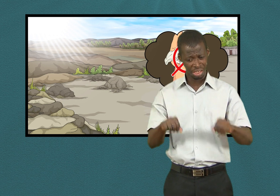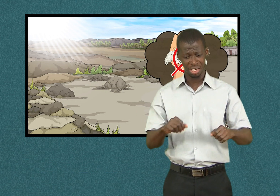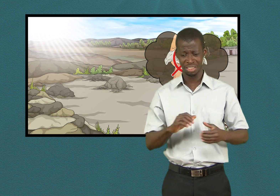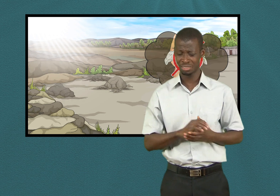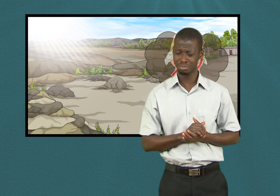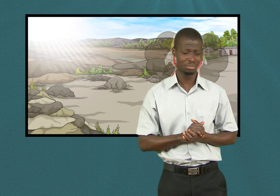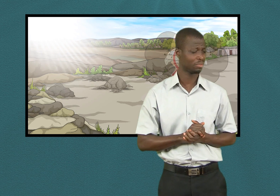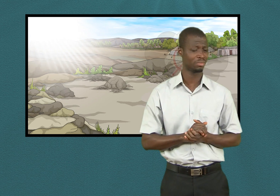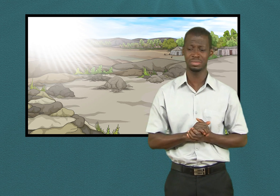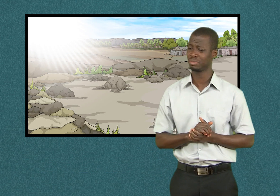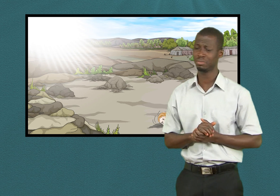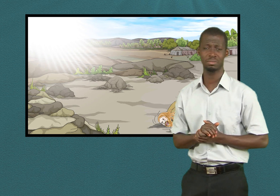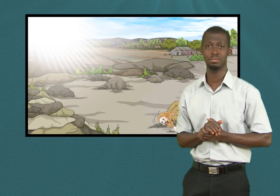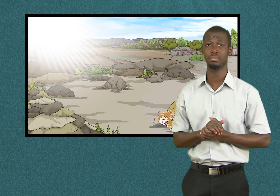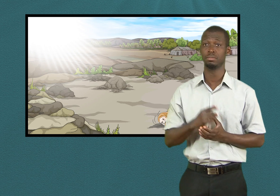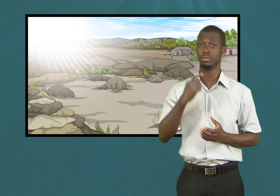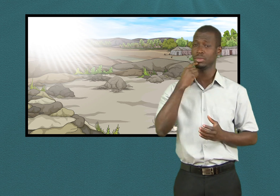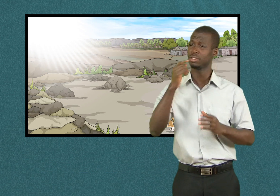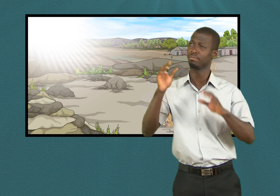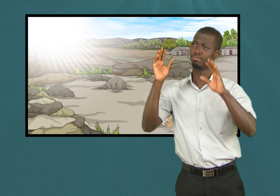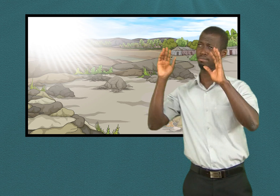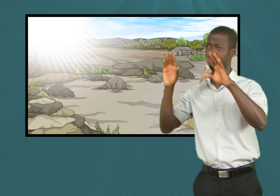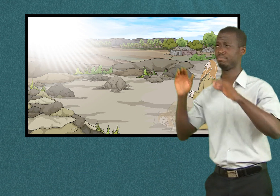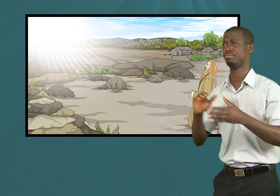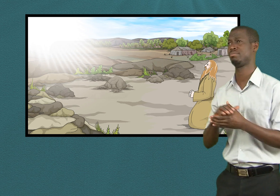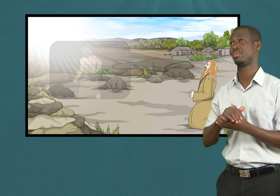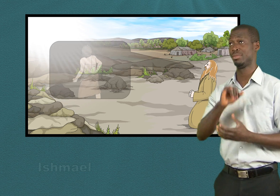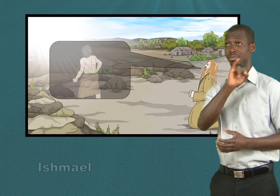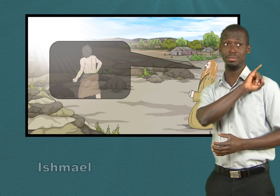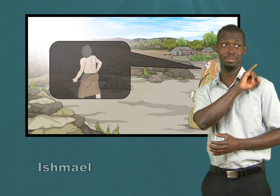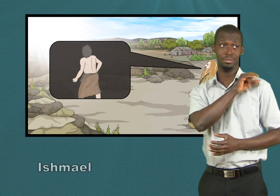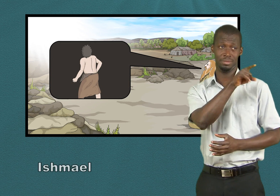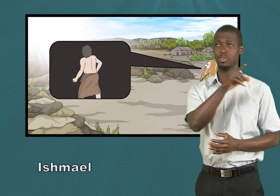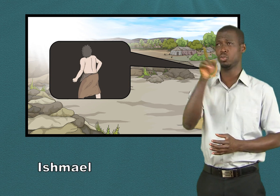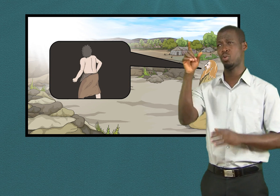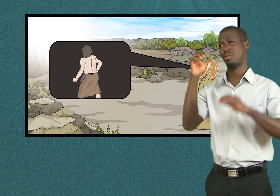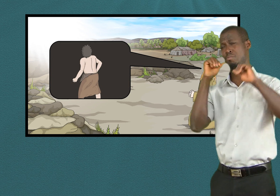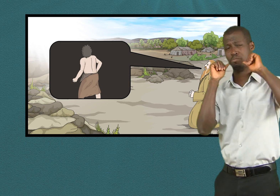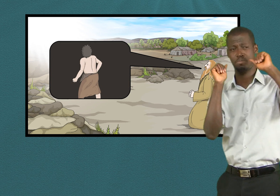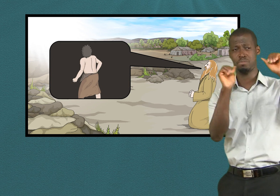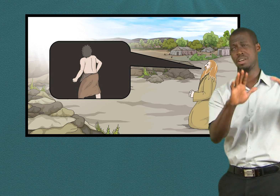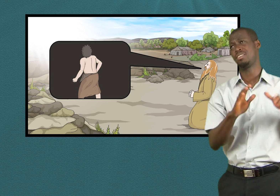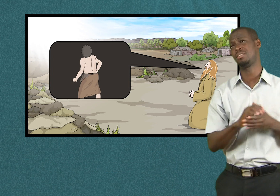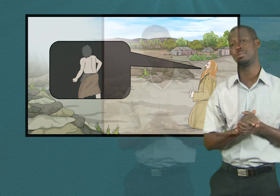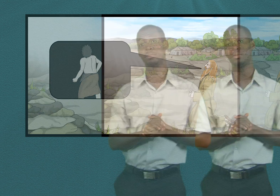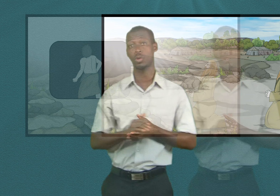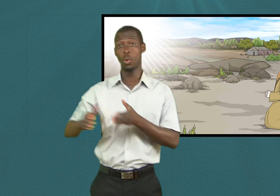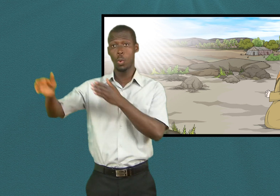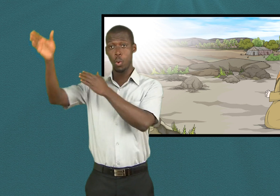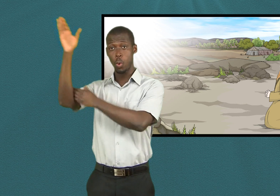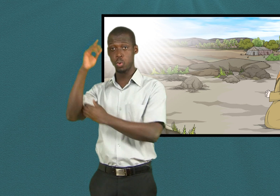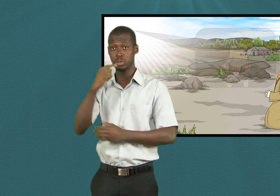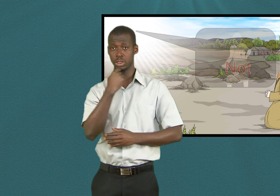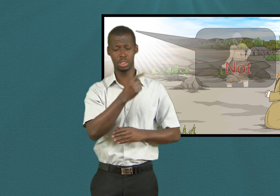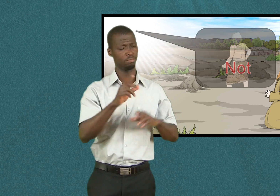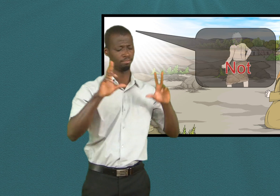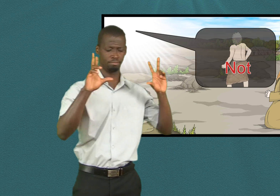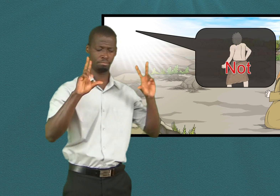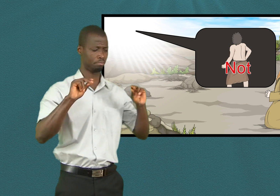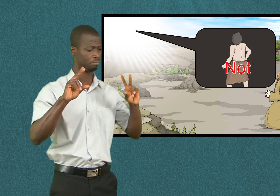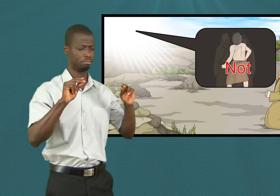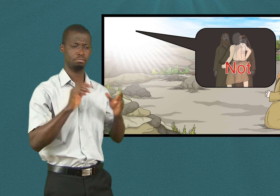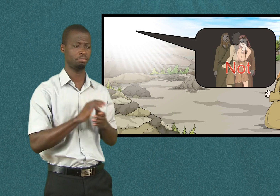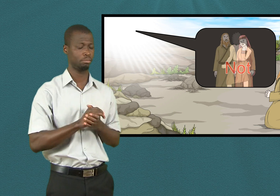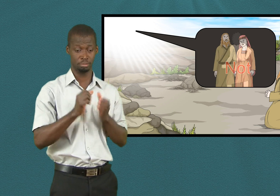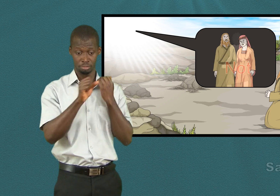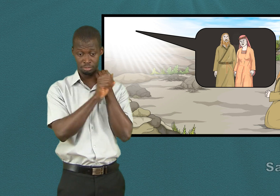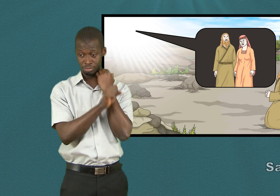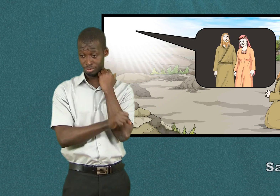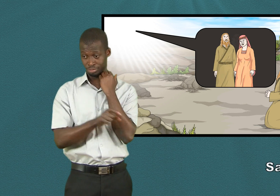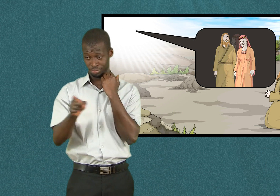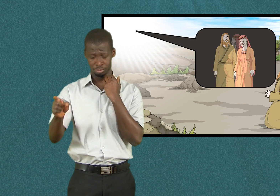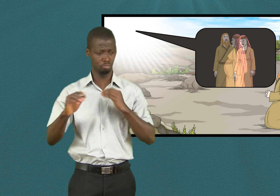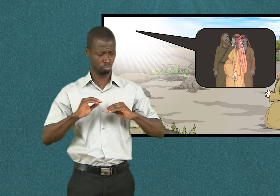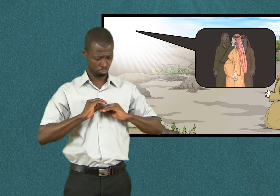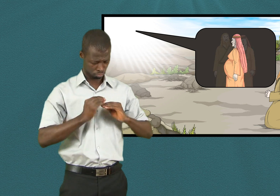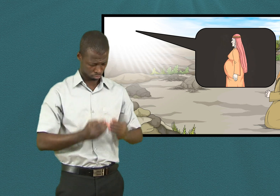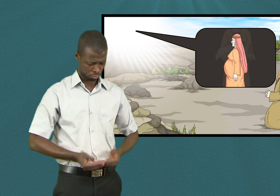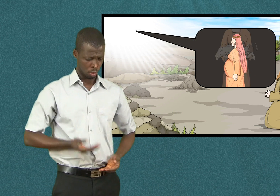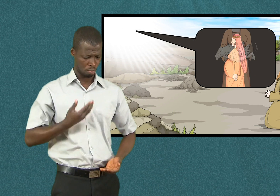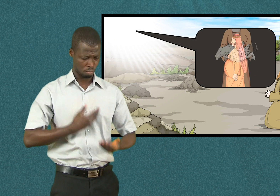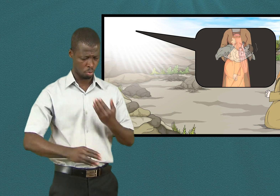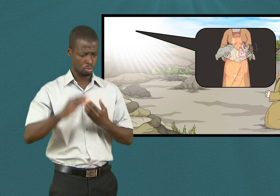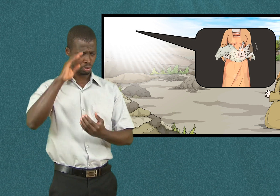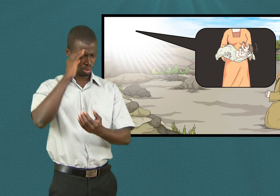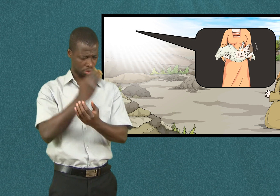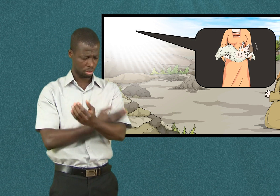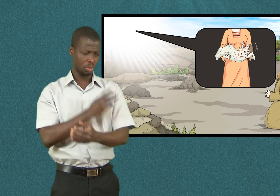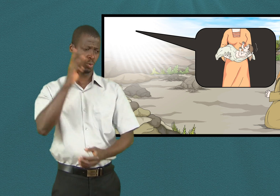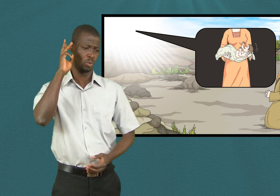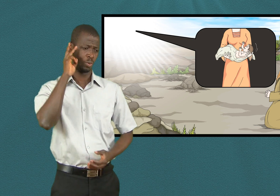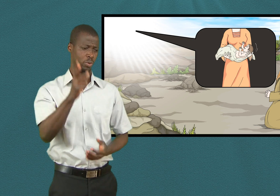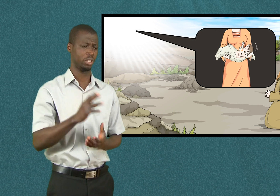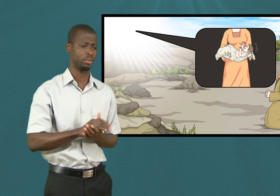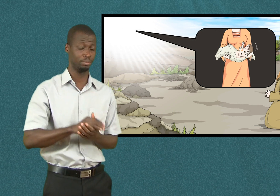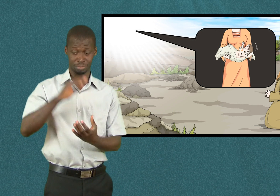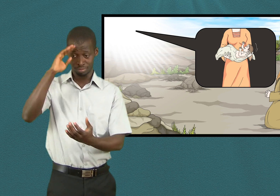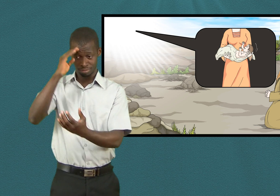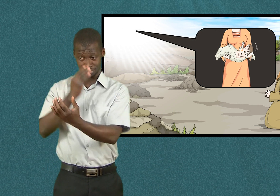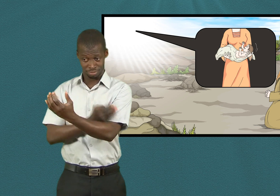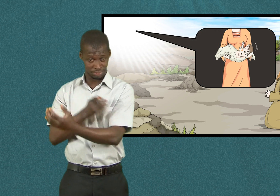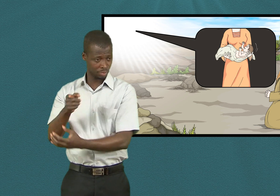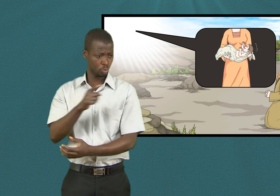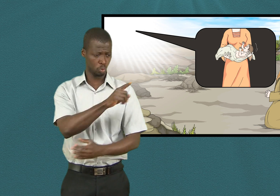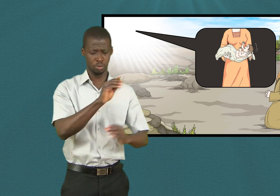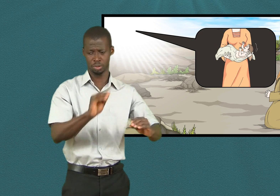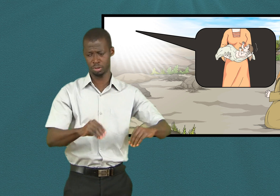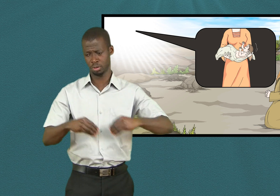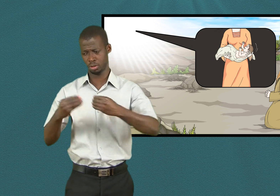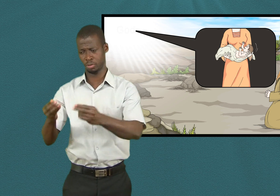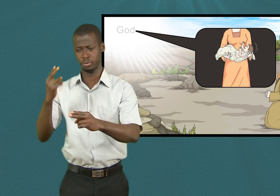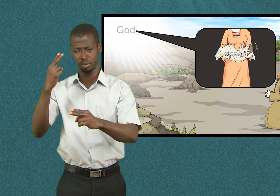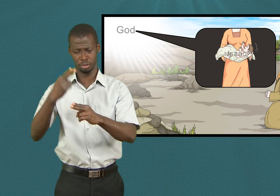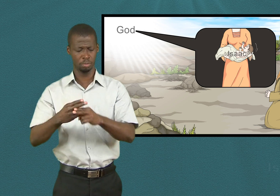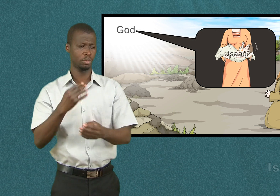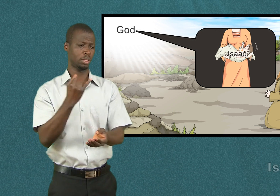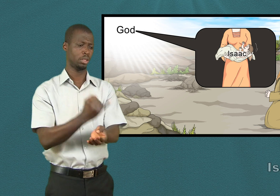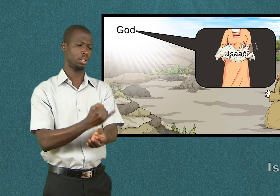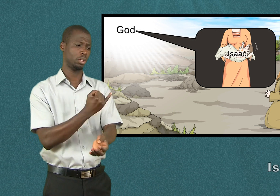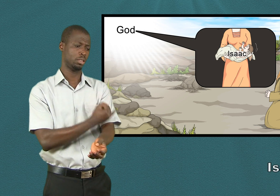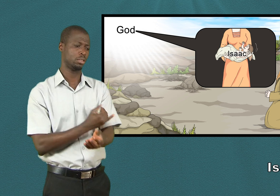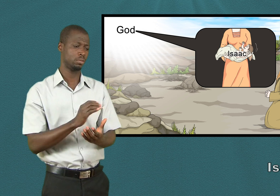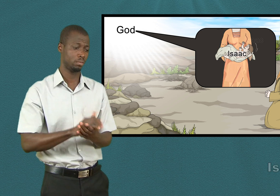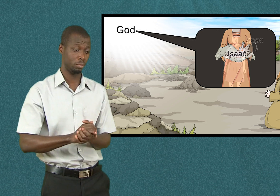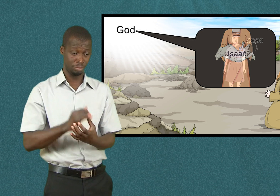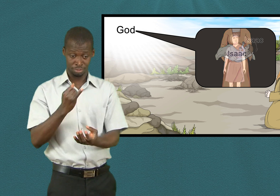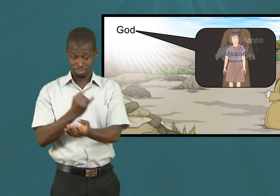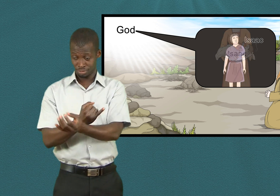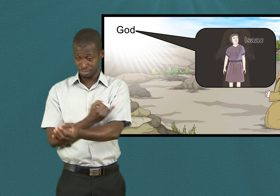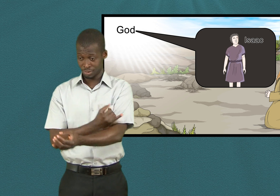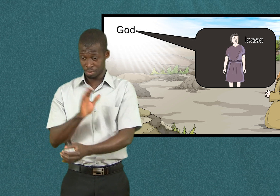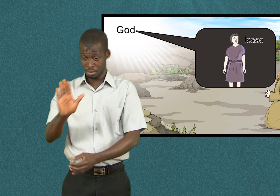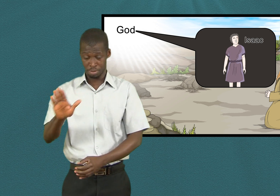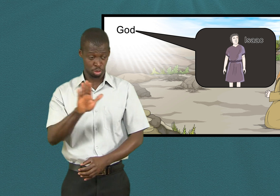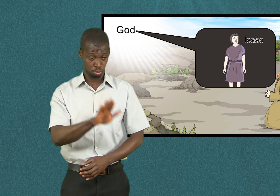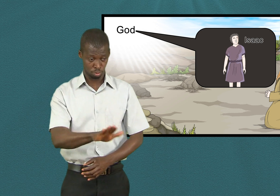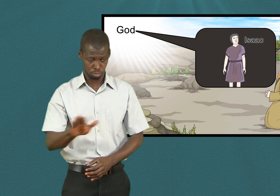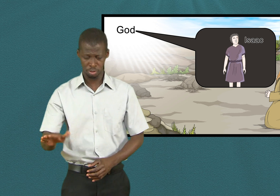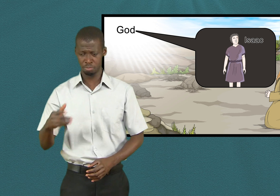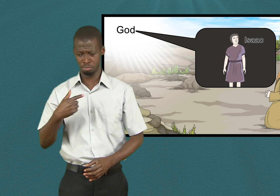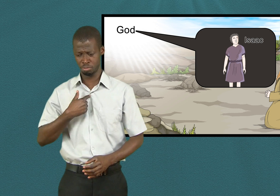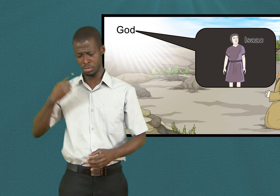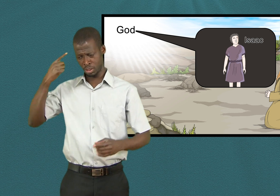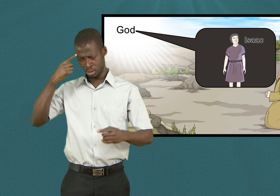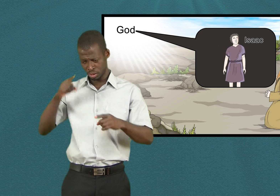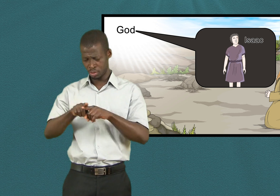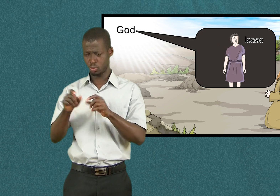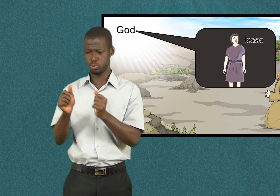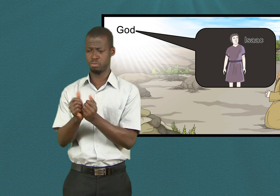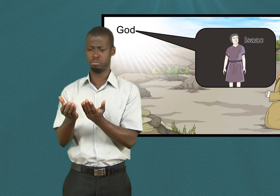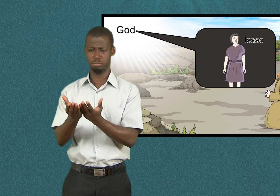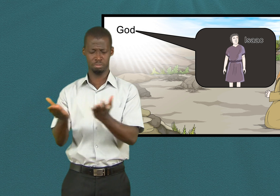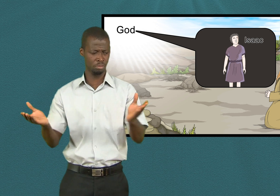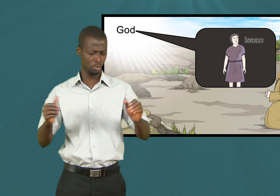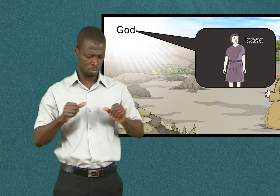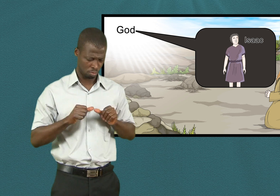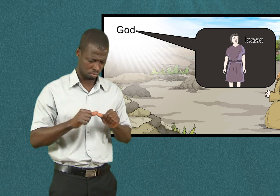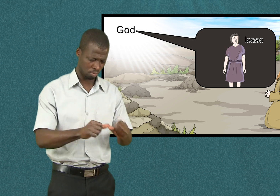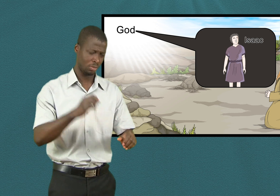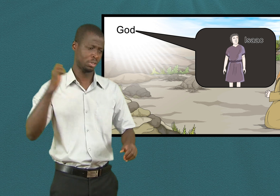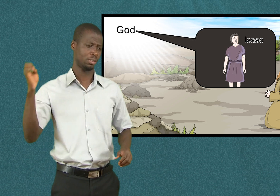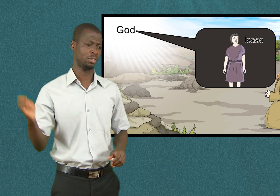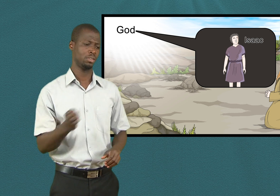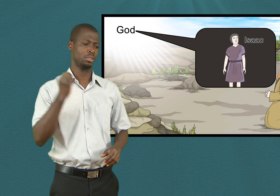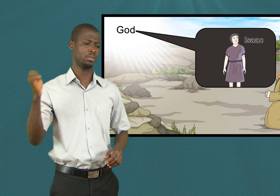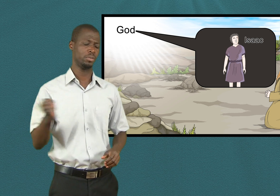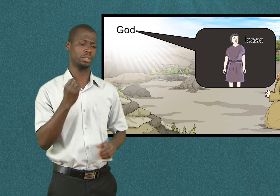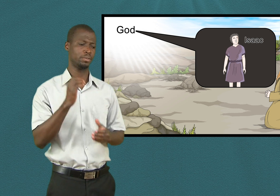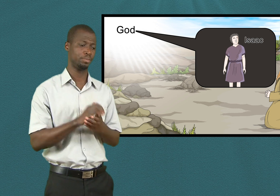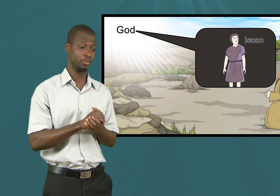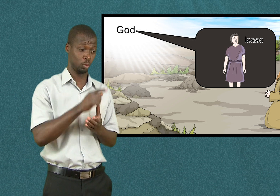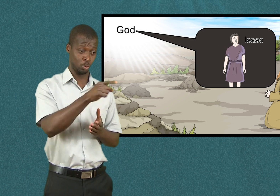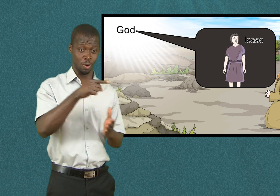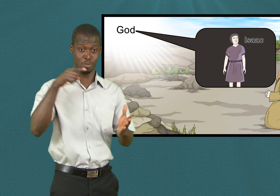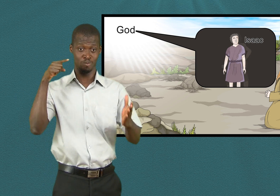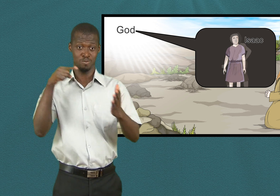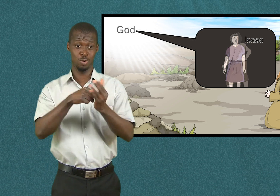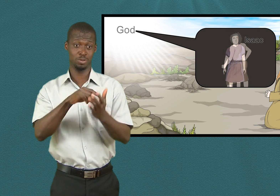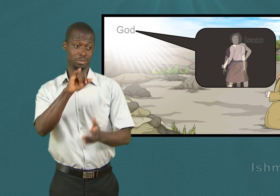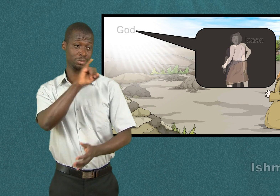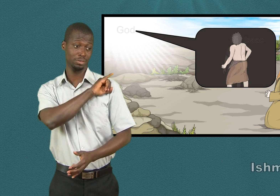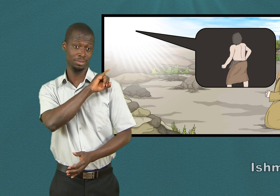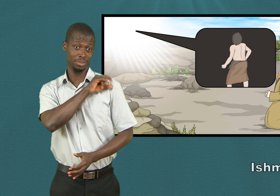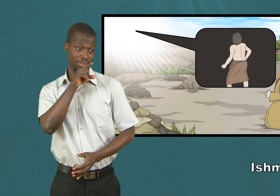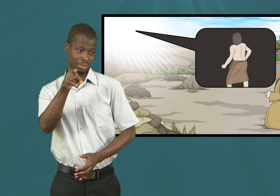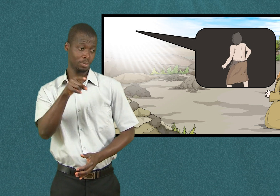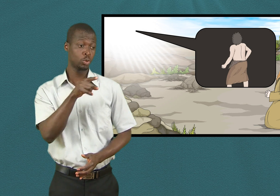But God replied, “Your wife Sarah will indeed bear you a son, and you are to name him Isaac. I will establish My covenant with him as an everlasting covenant for his descendants after him.